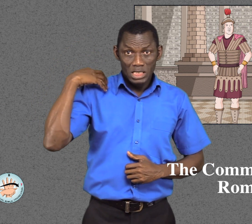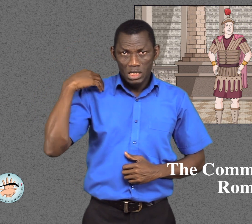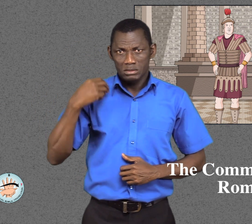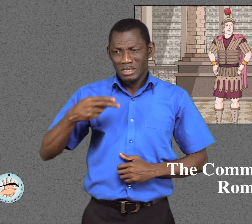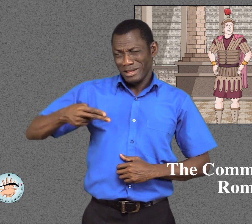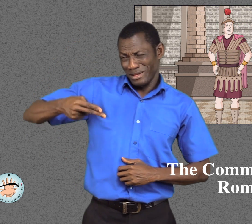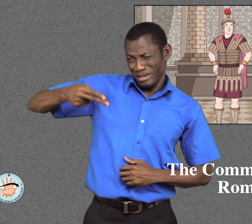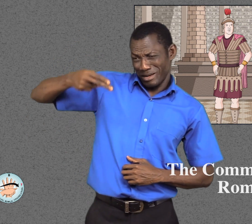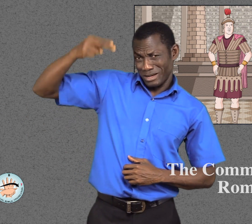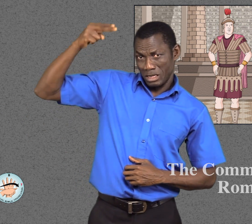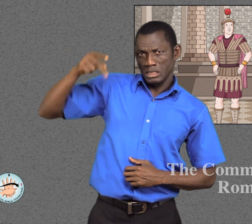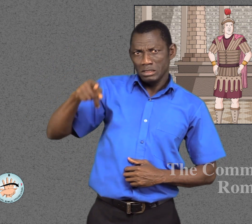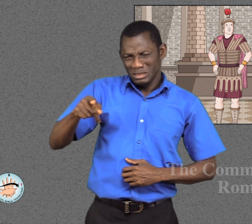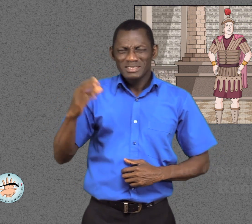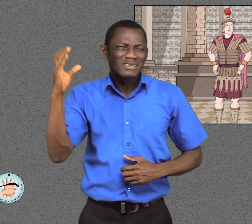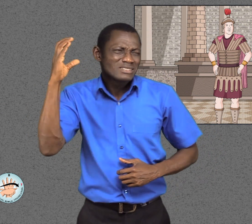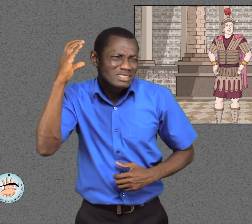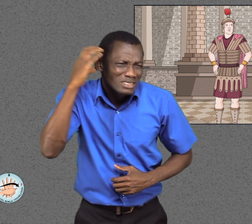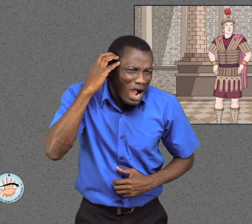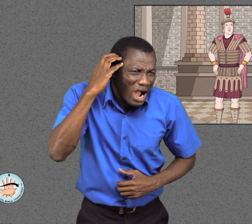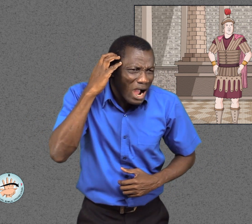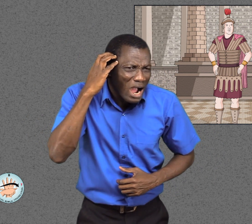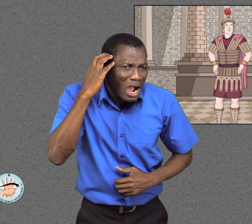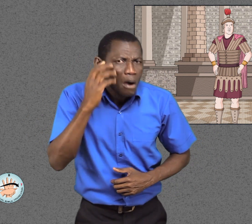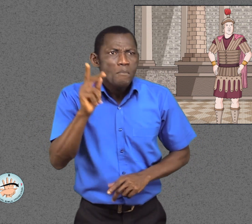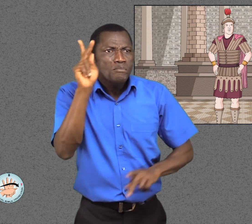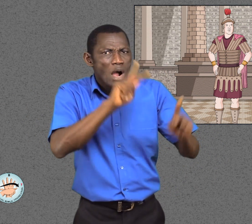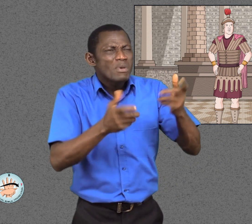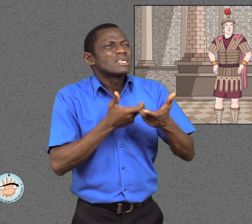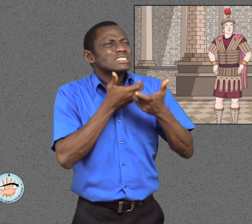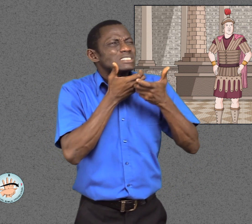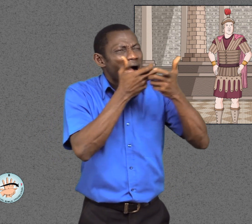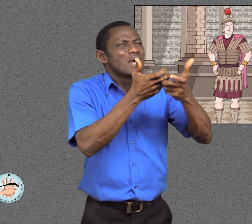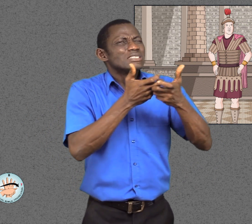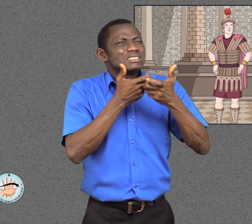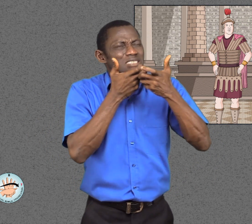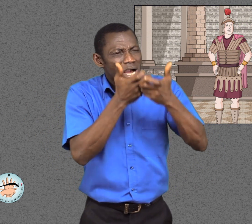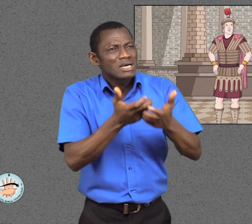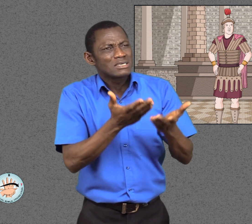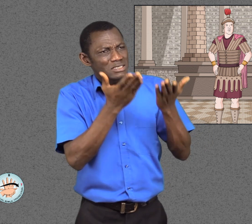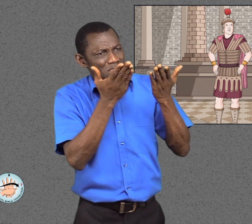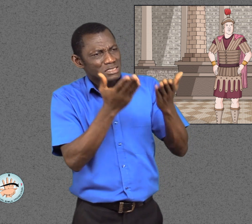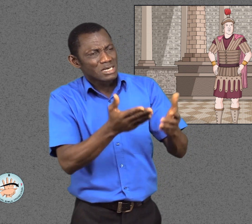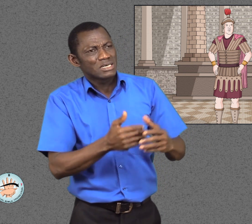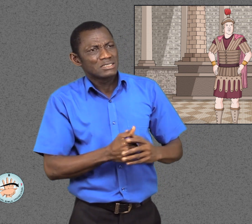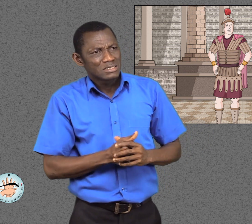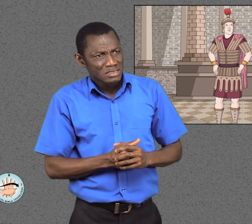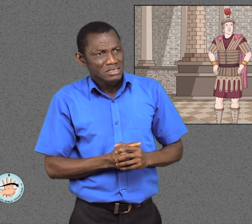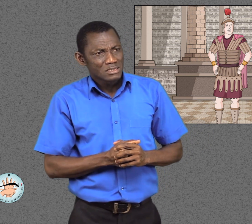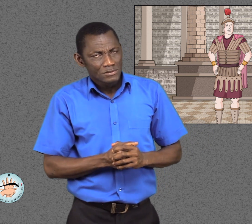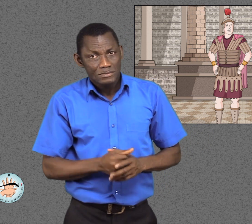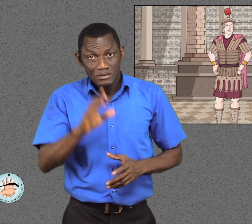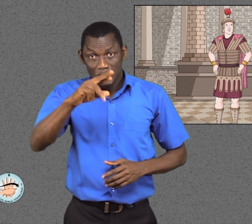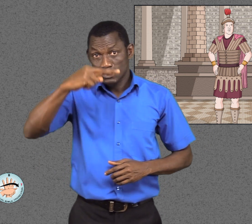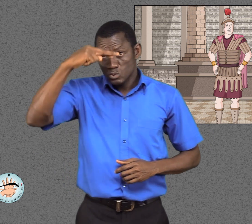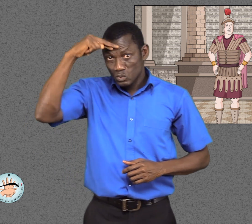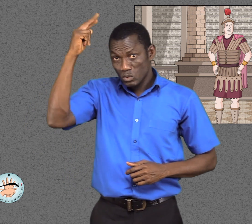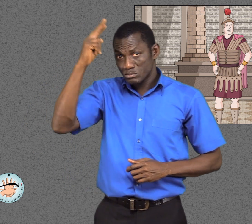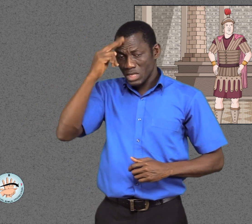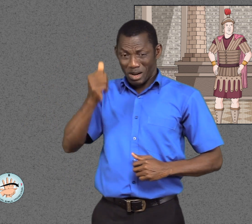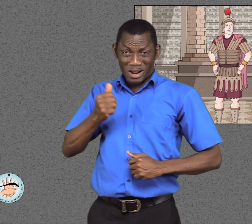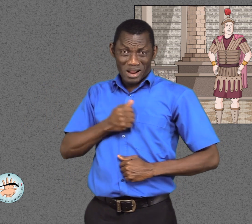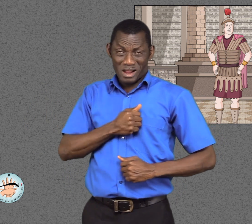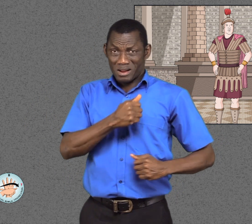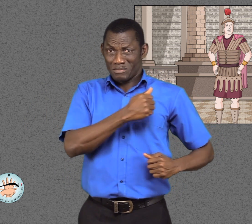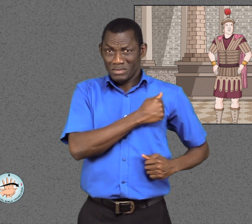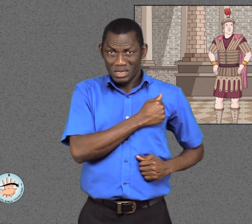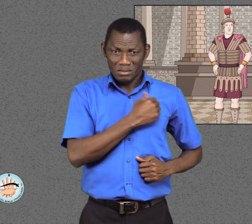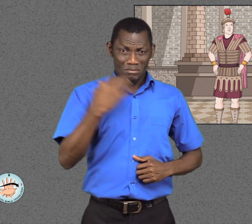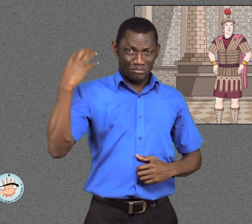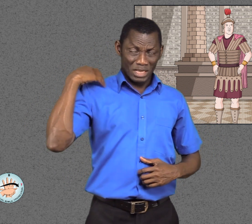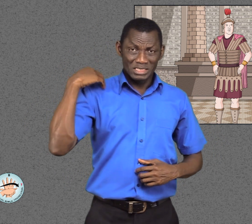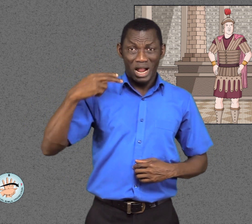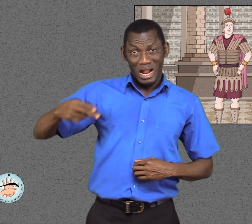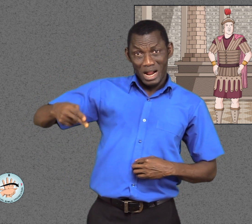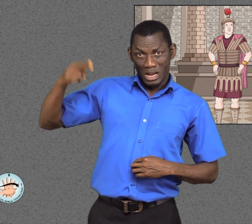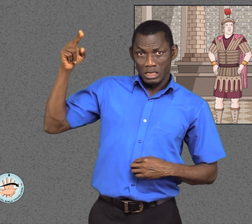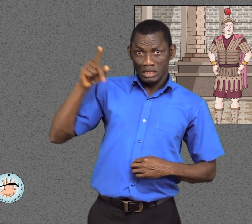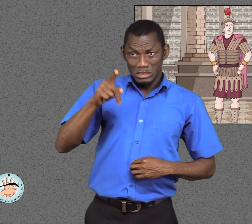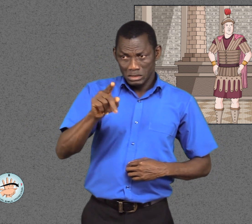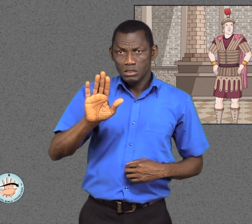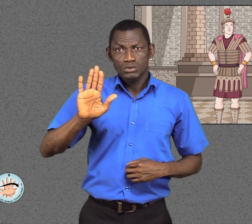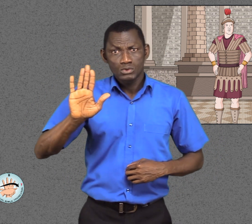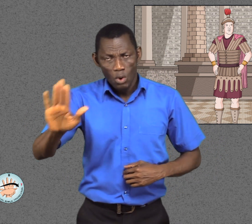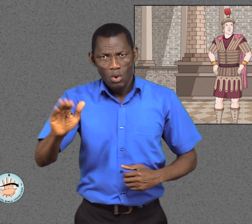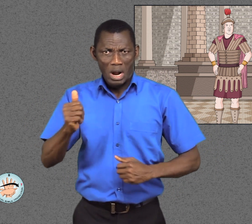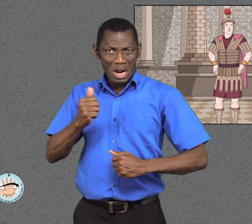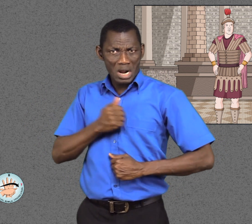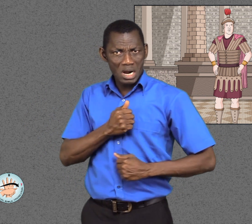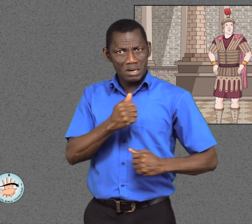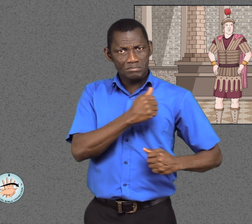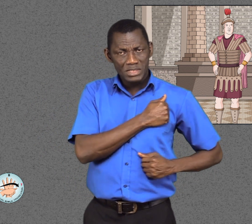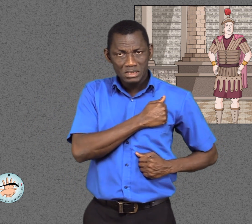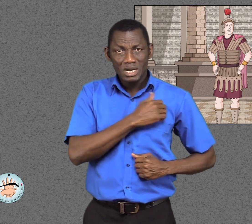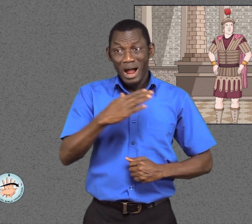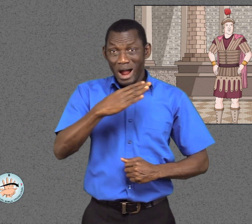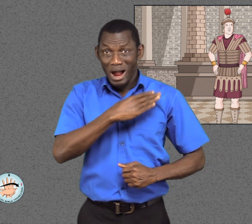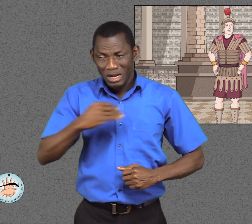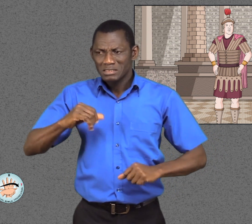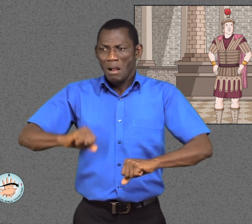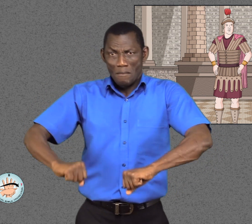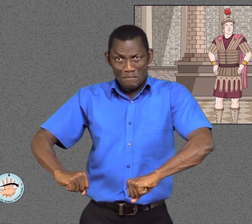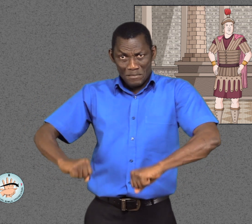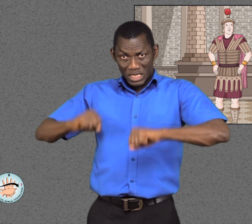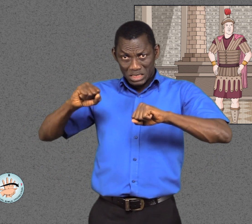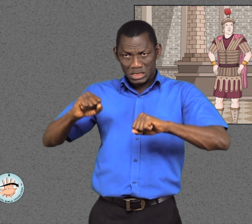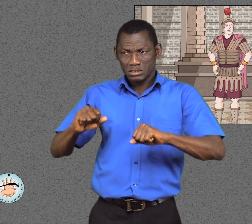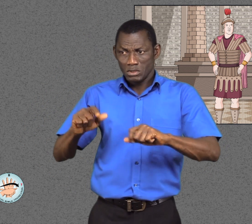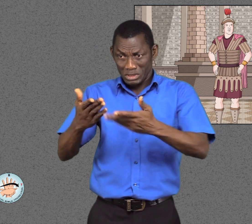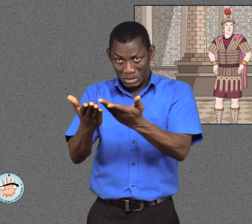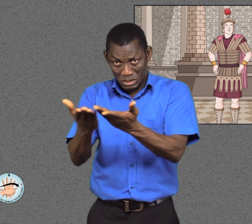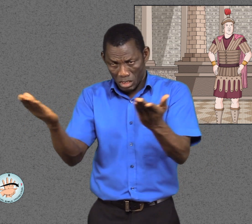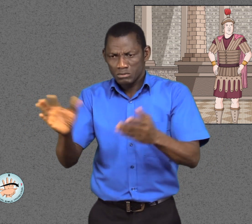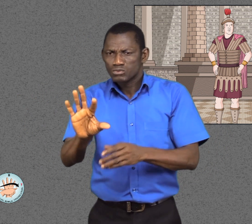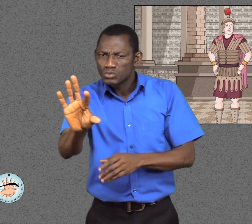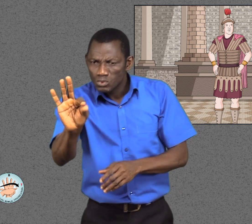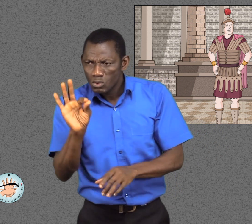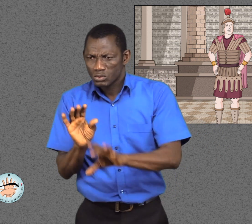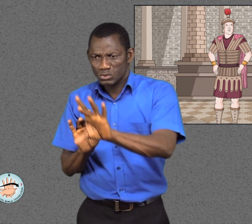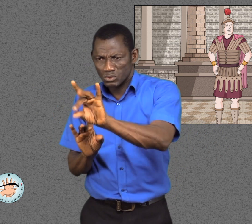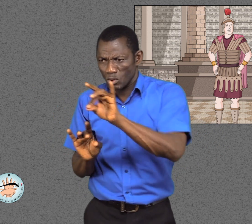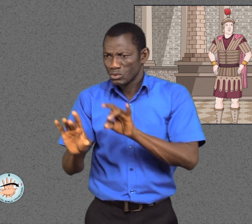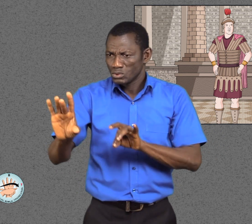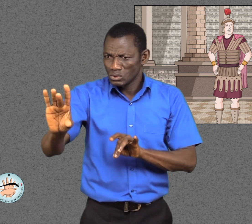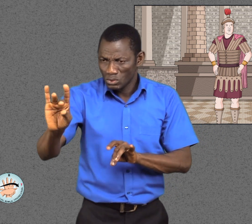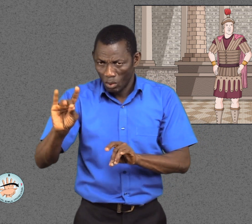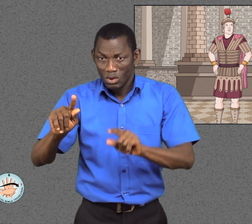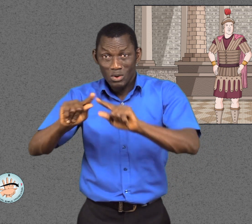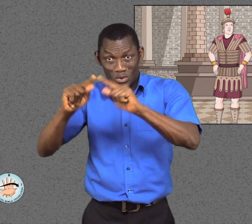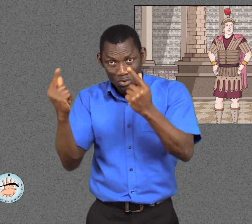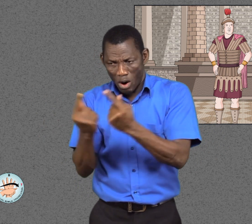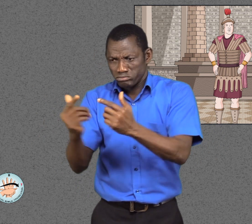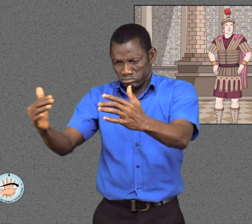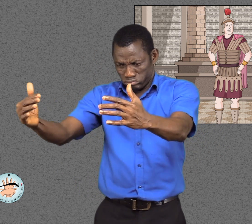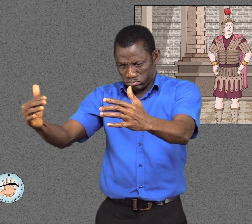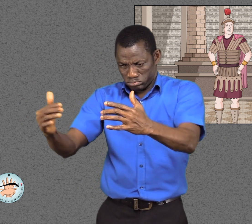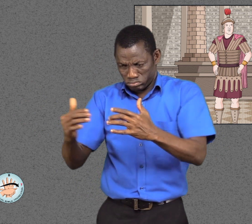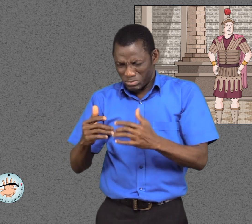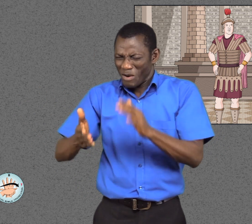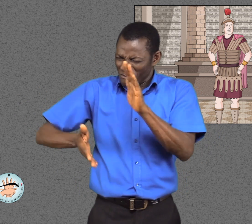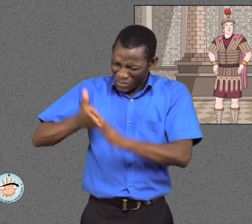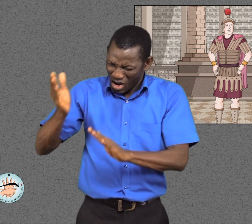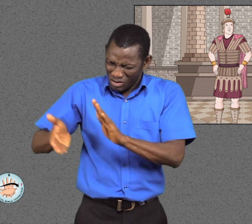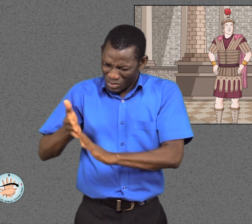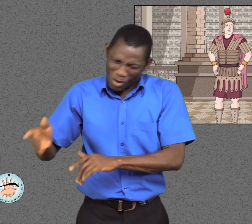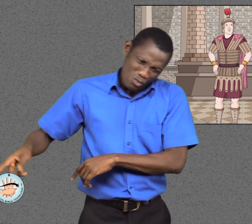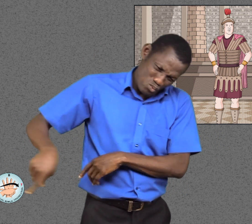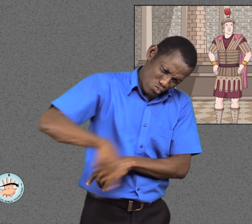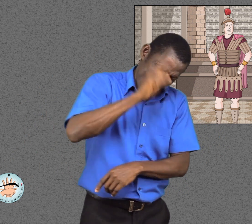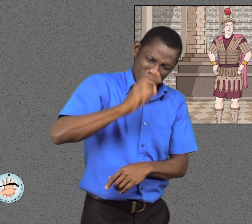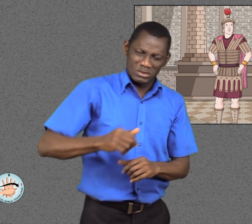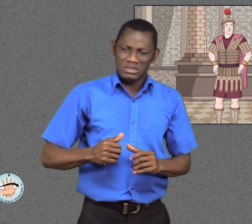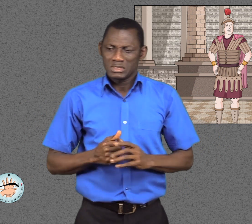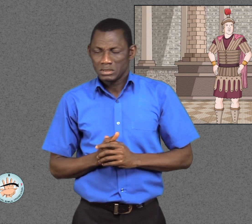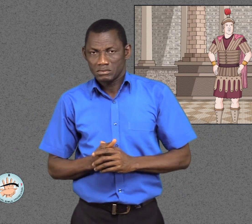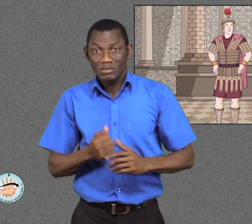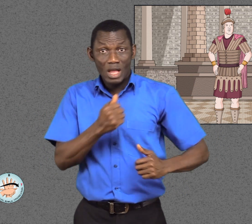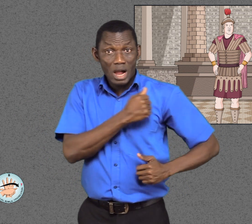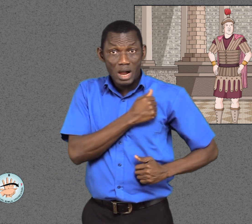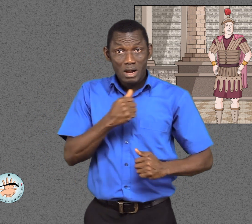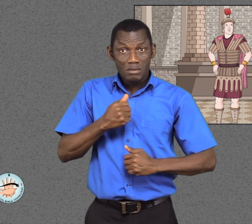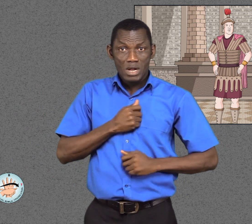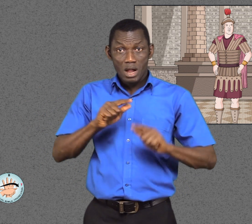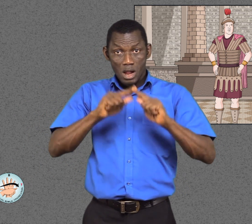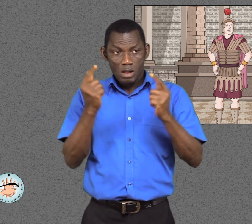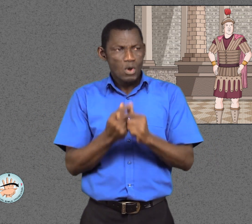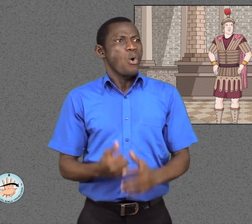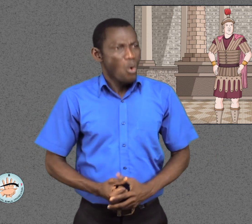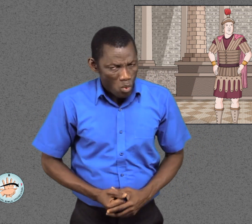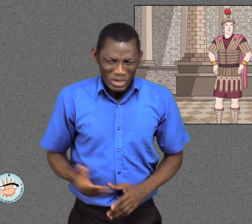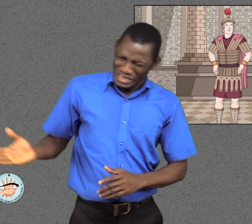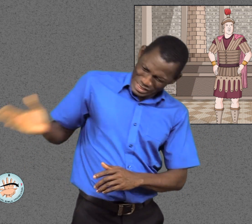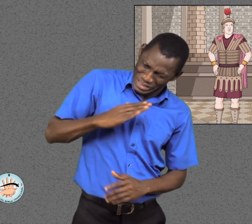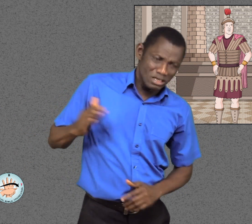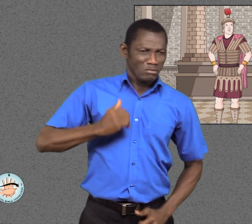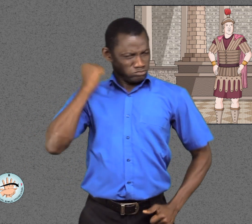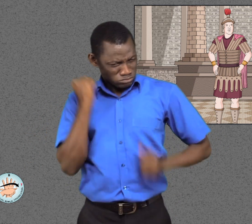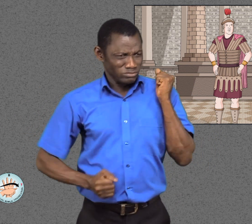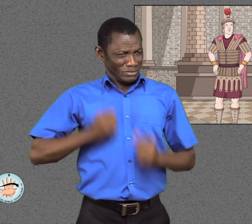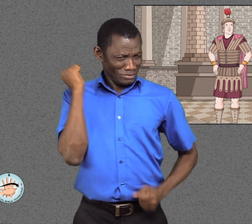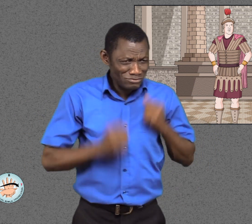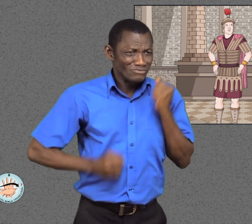Immediately he took some soldiers and centurions and ran down to the crowd.